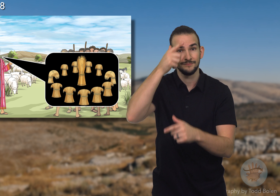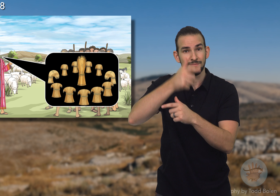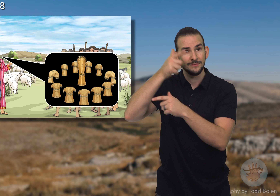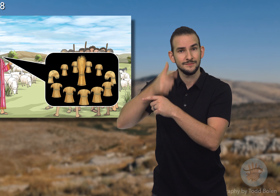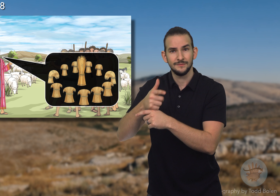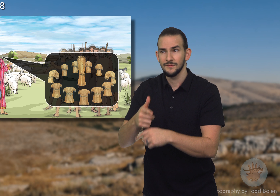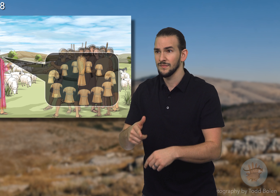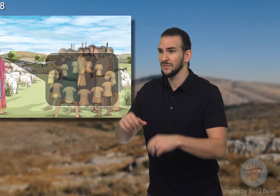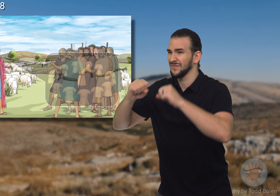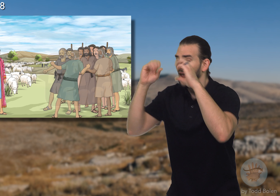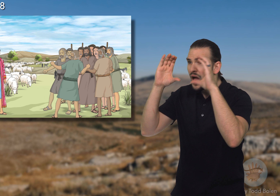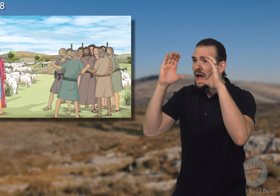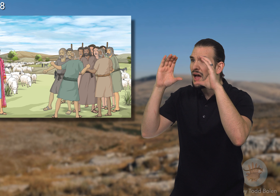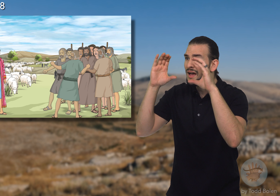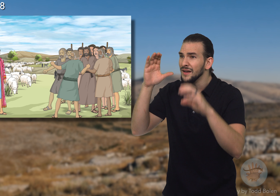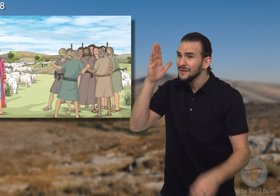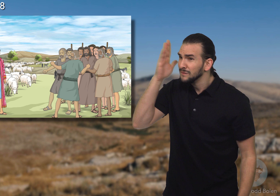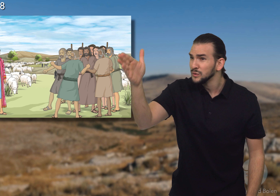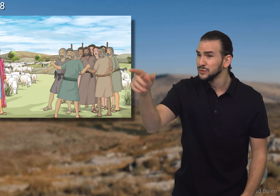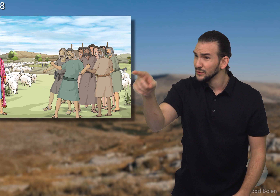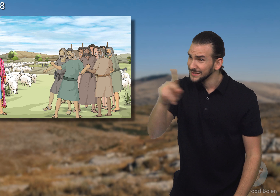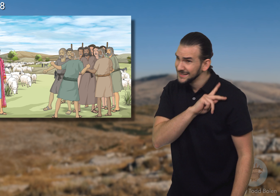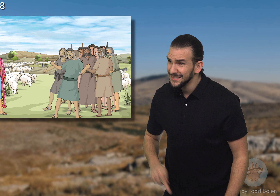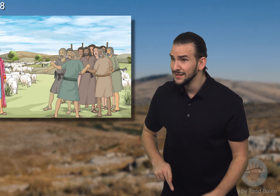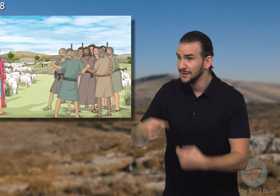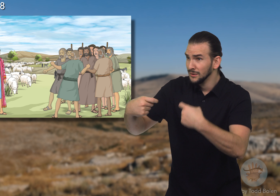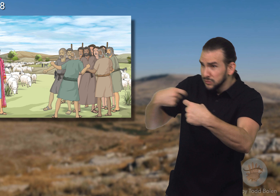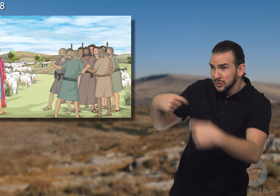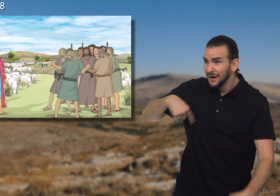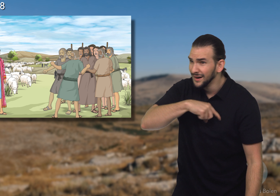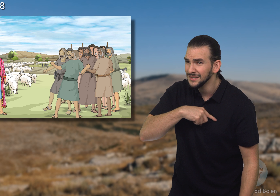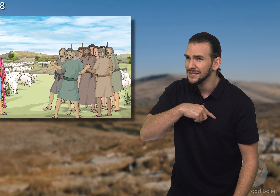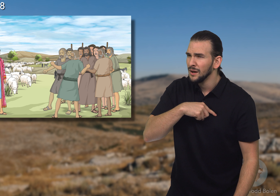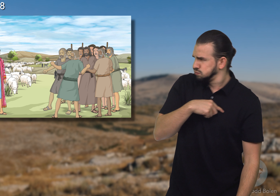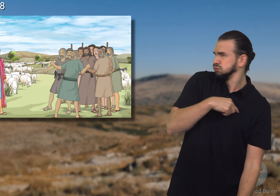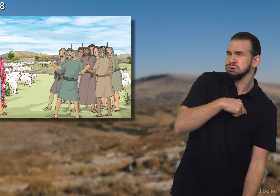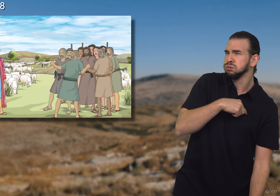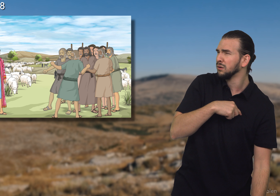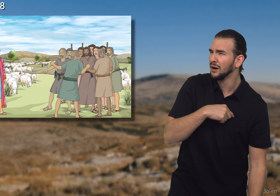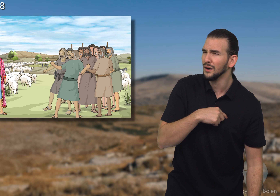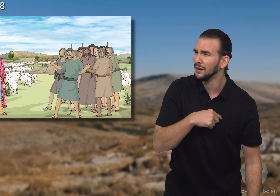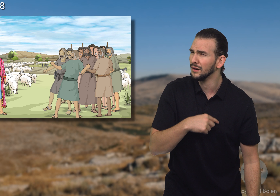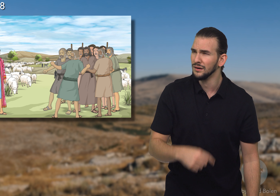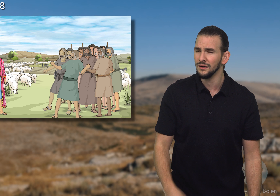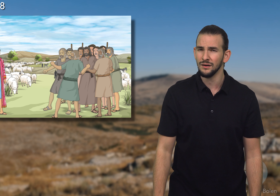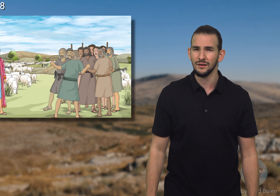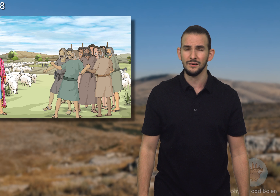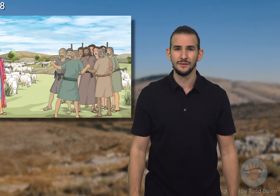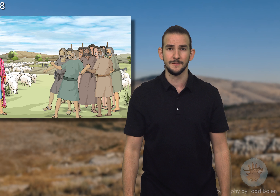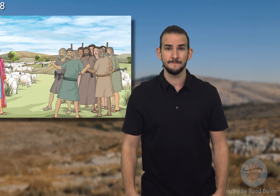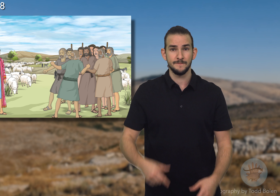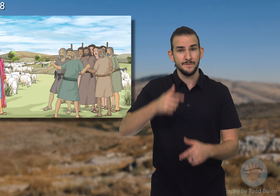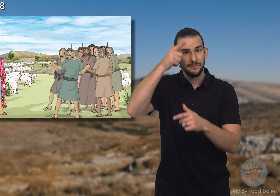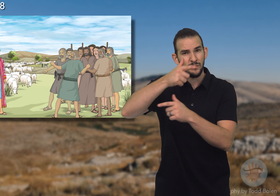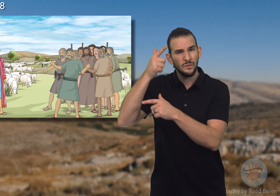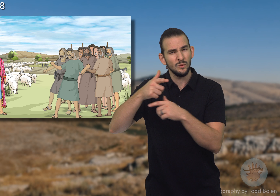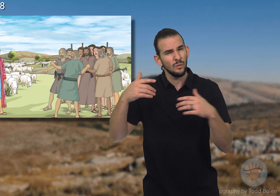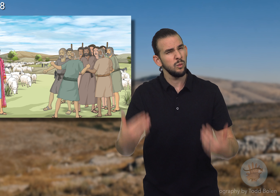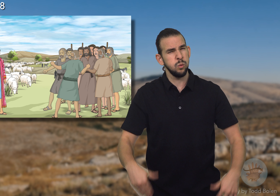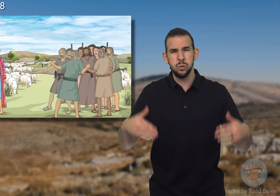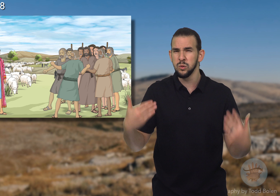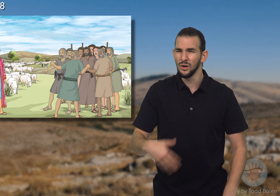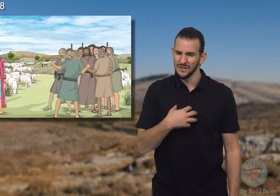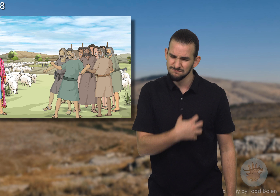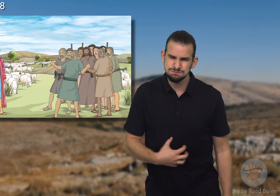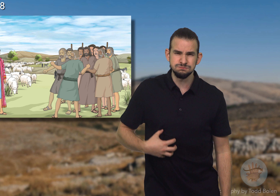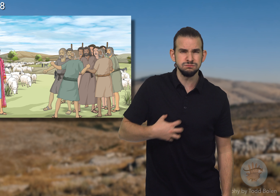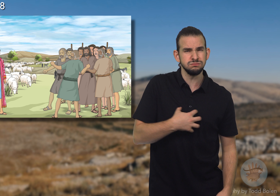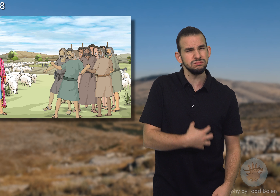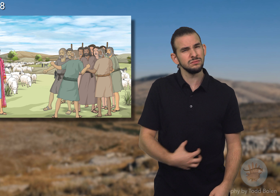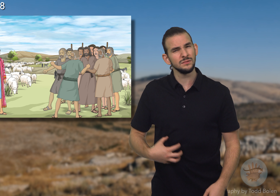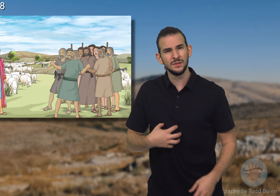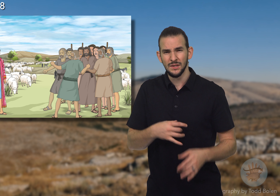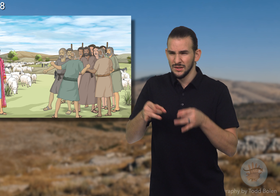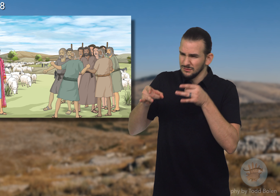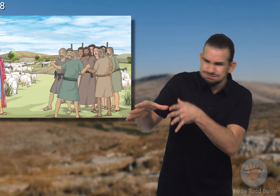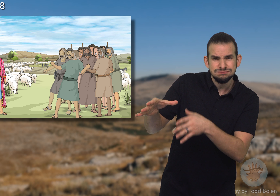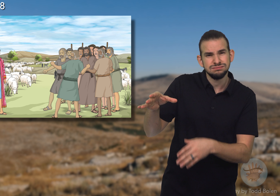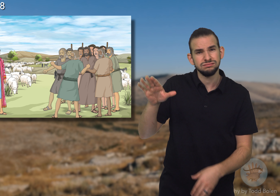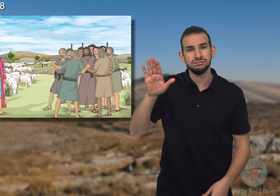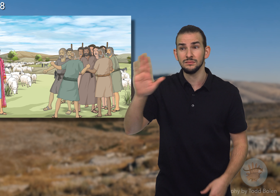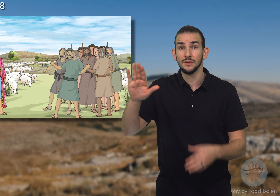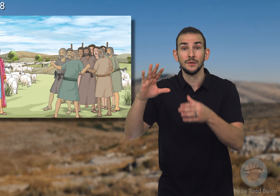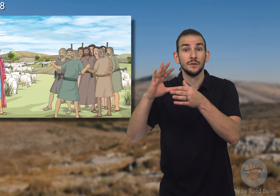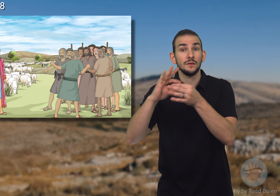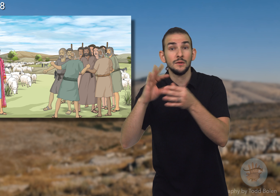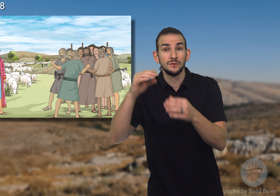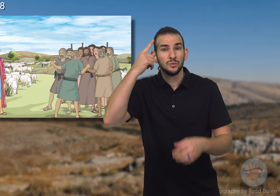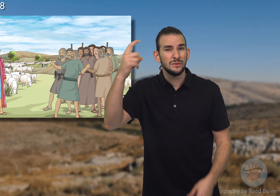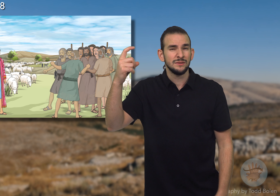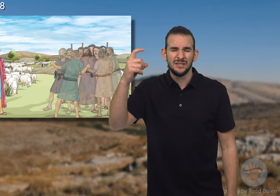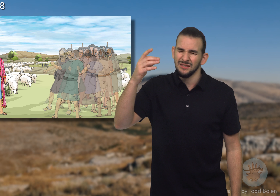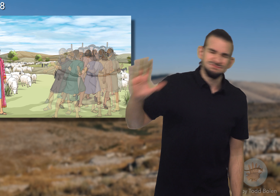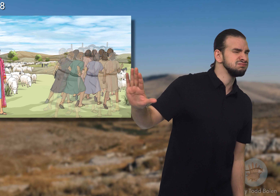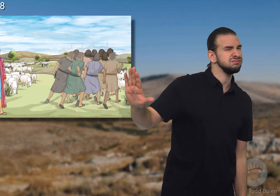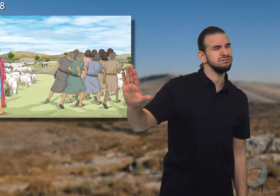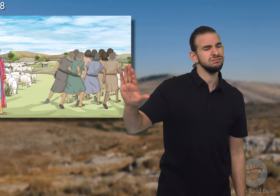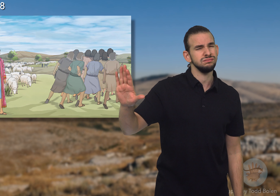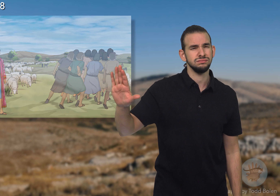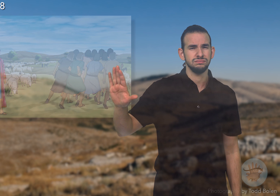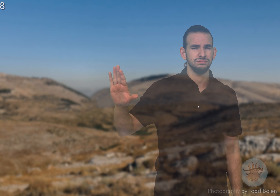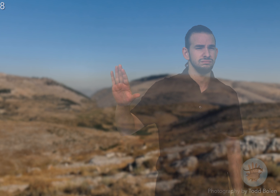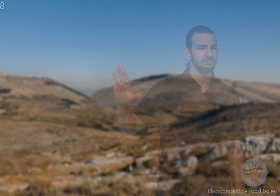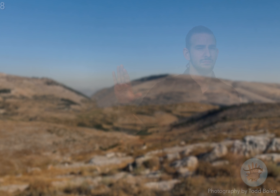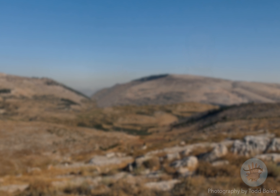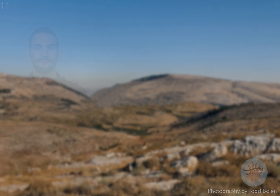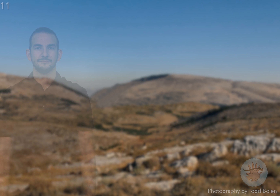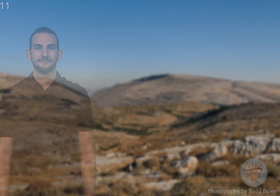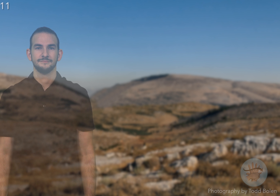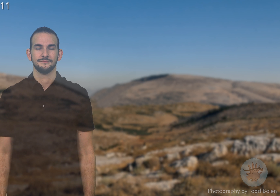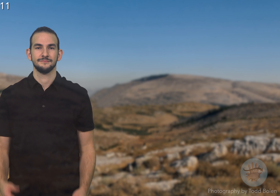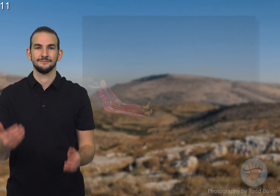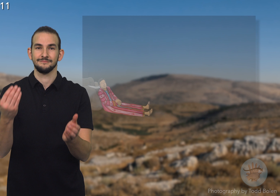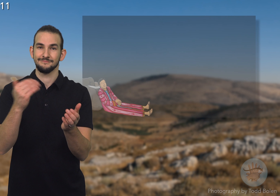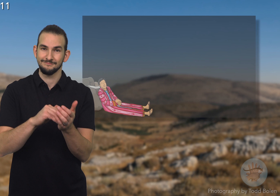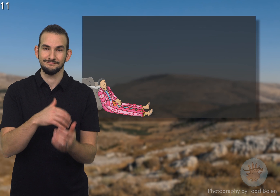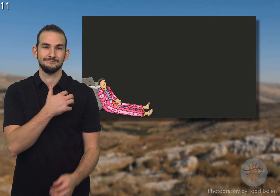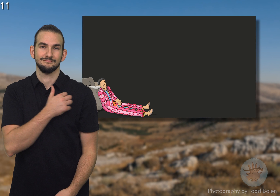“Do you intend to reign over us?” his brothers asked. “Will you actually rule us?” So they hated him even more because of his dream and his statements.